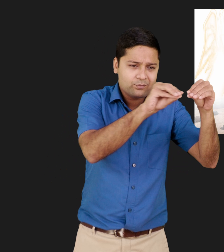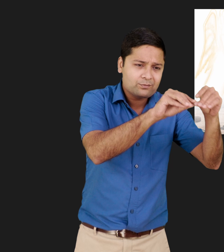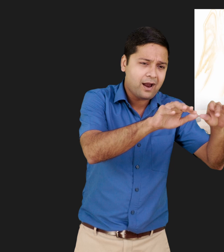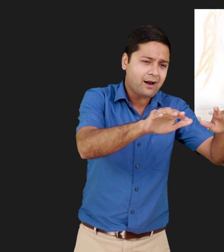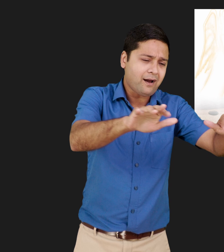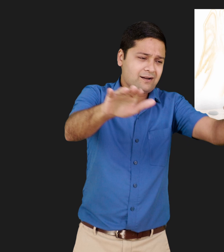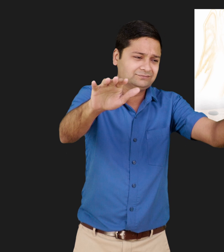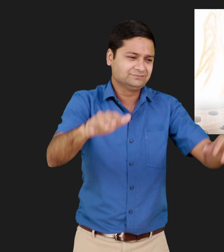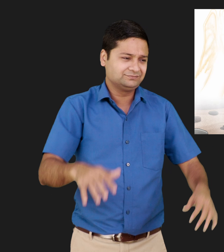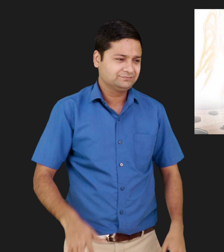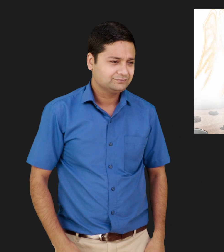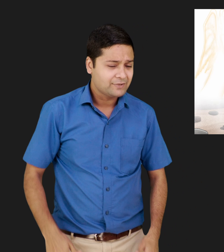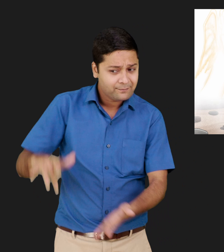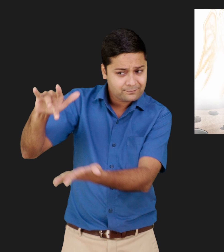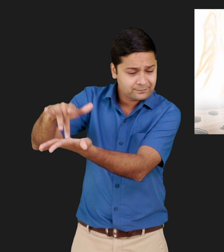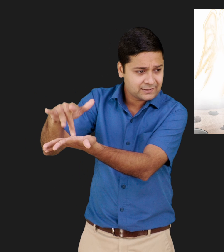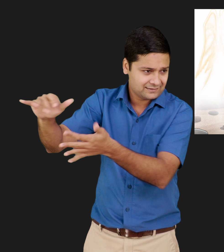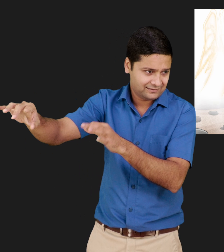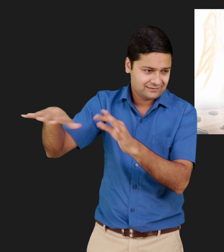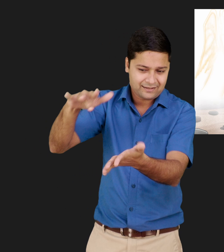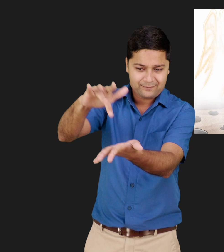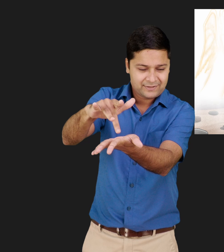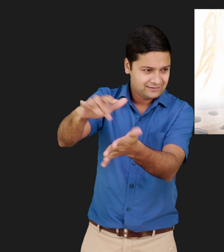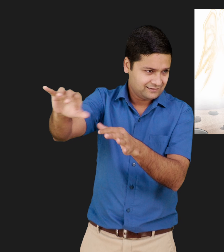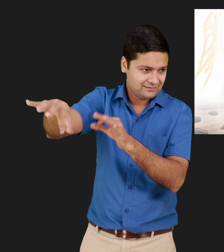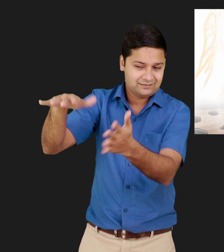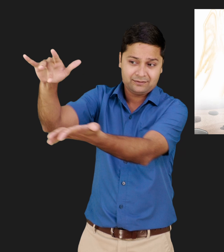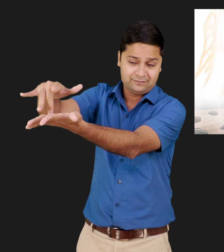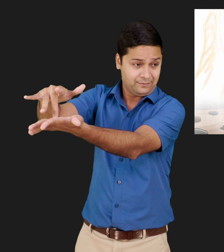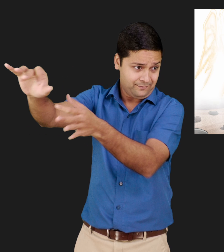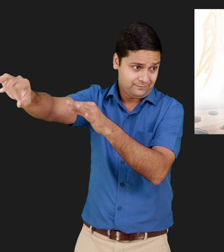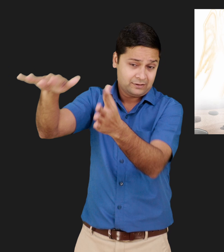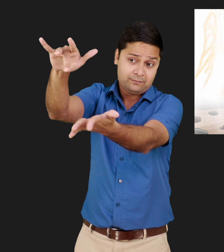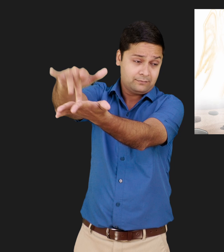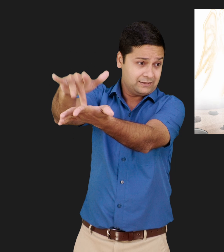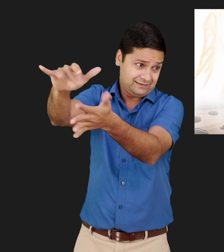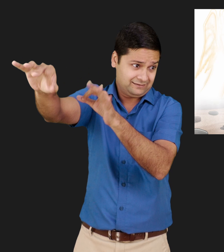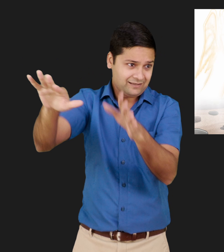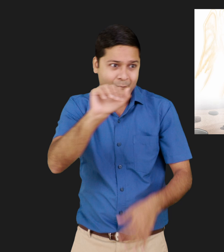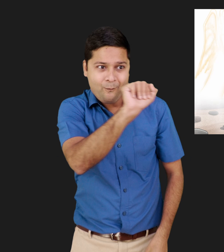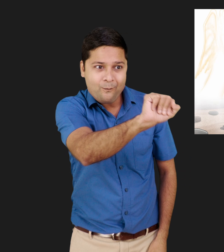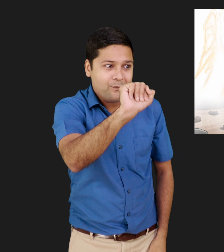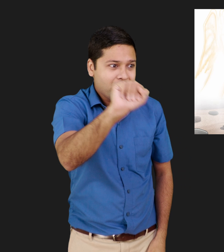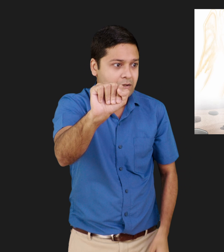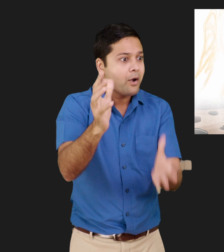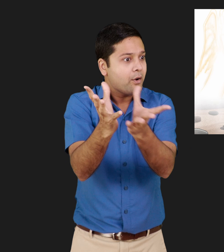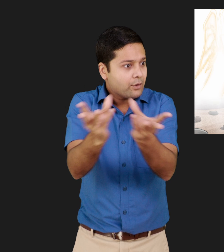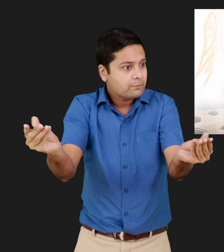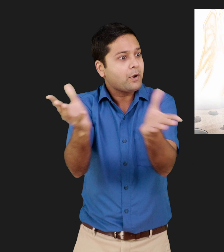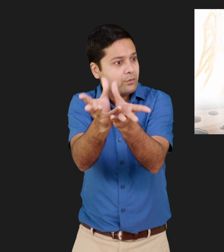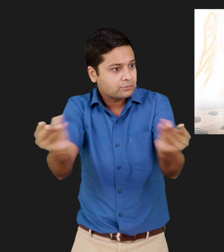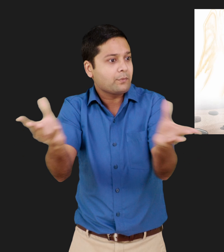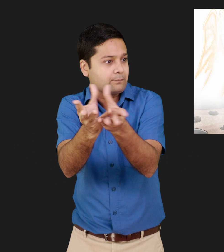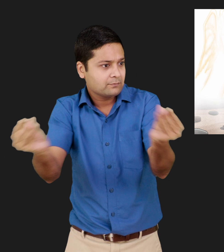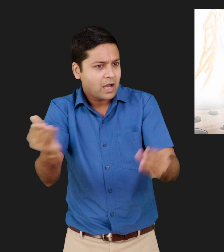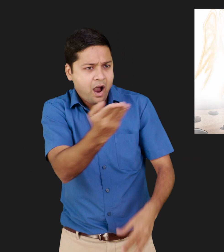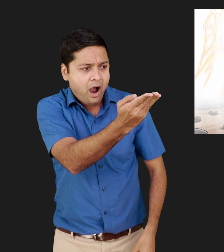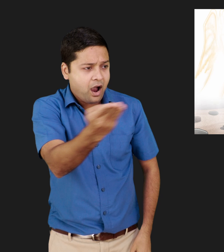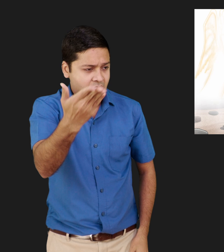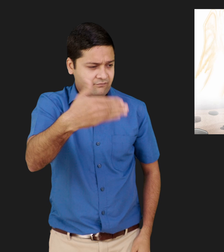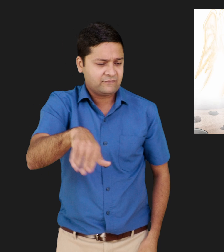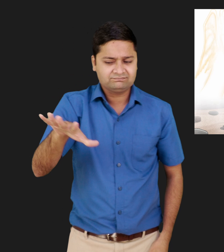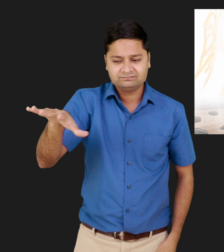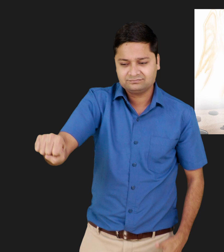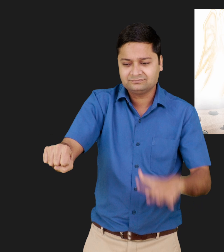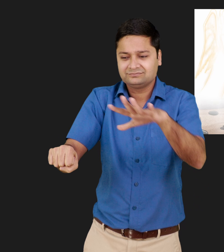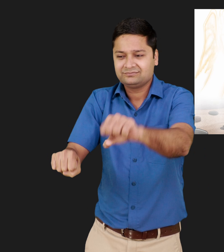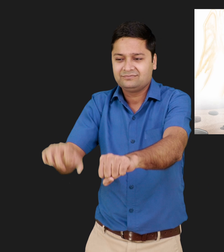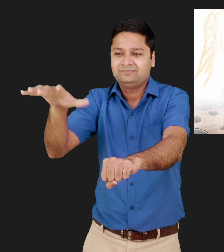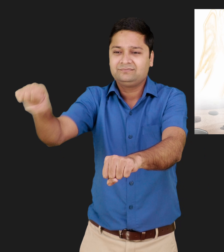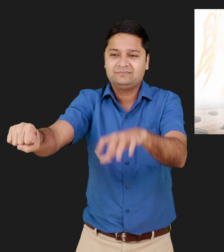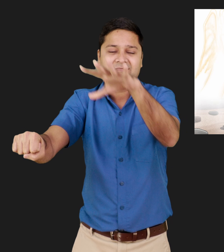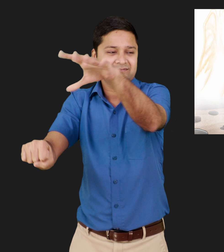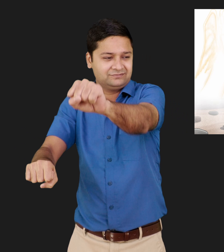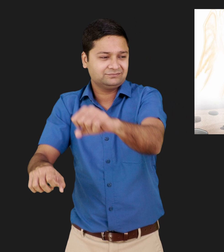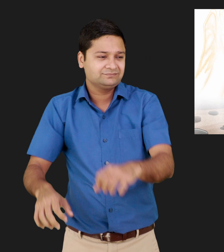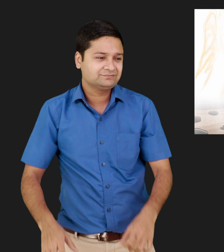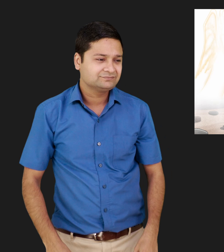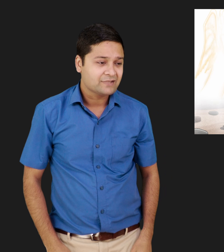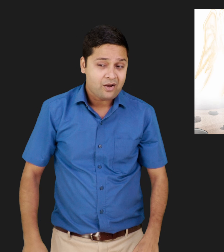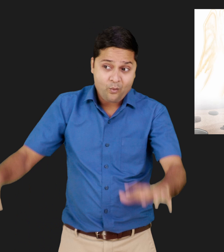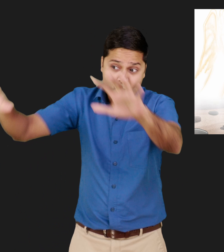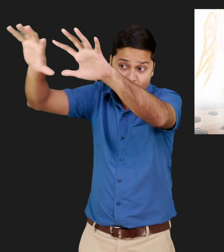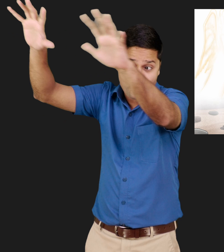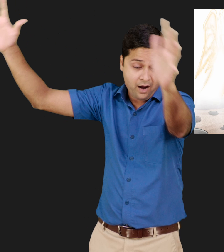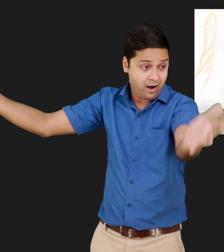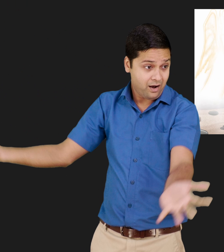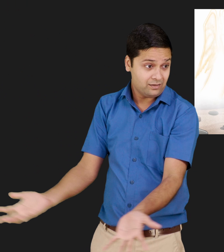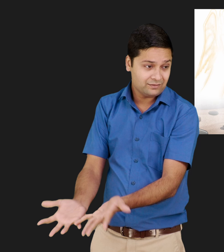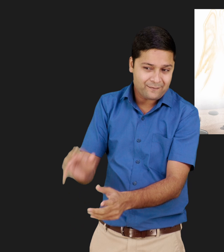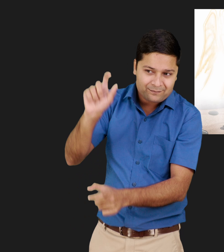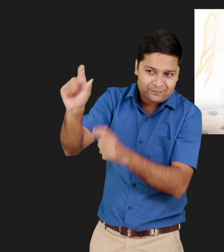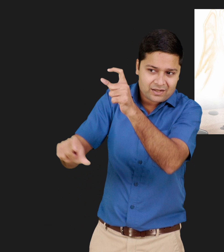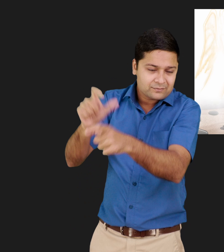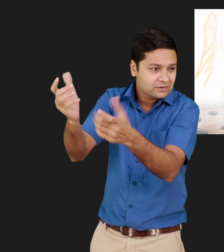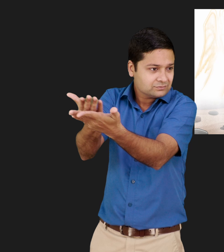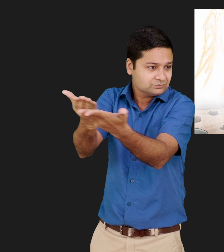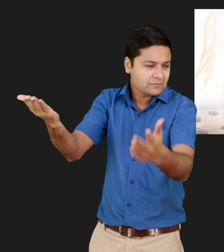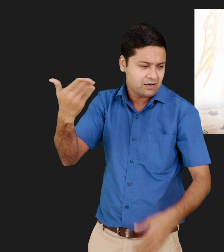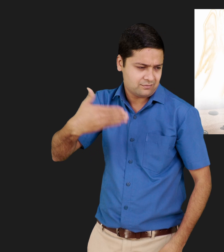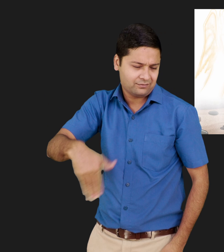Your descendants will possess the gates of their enemies.